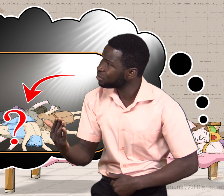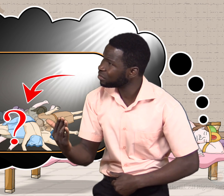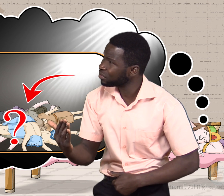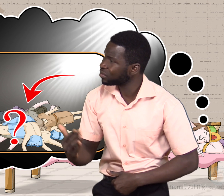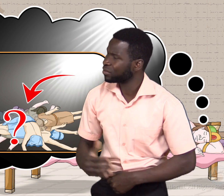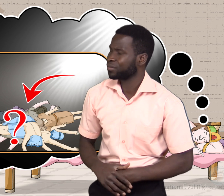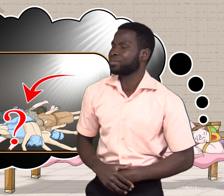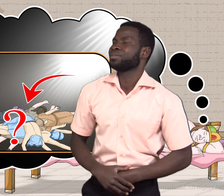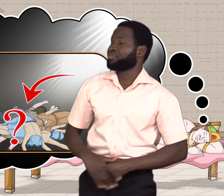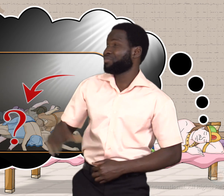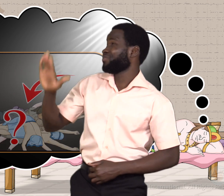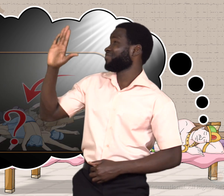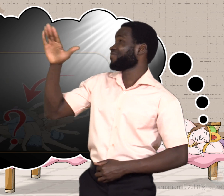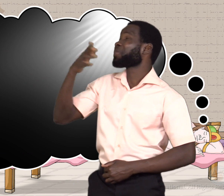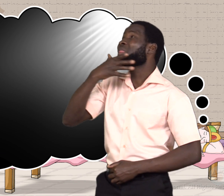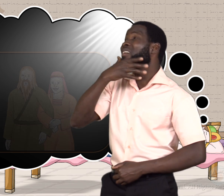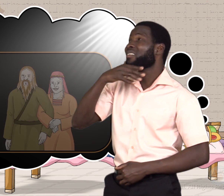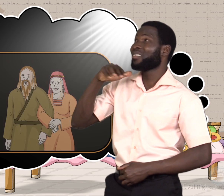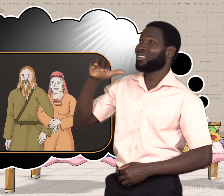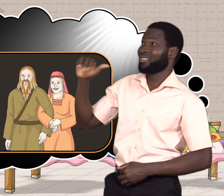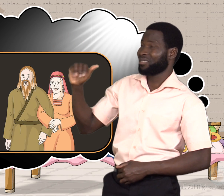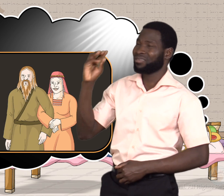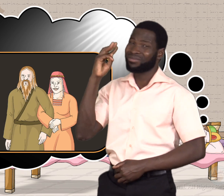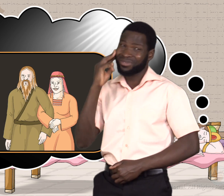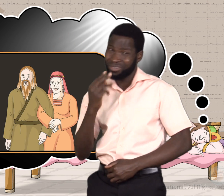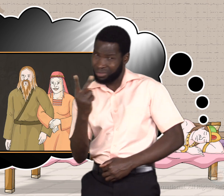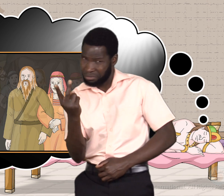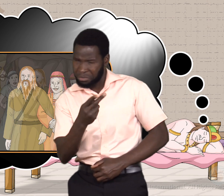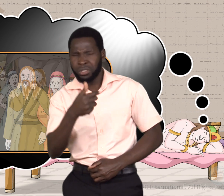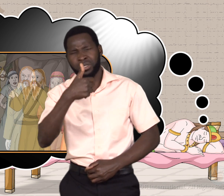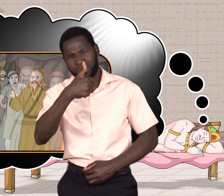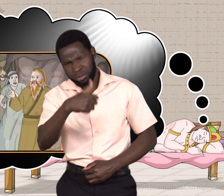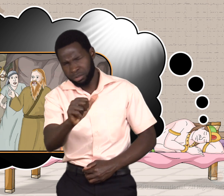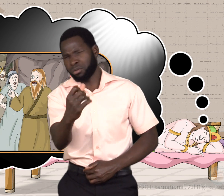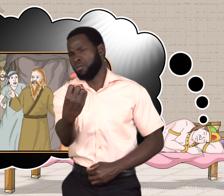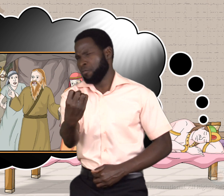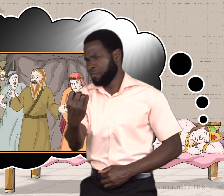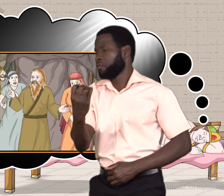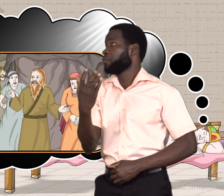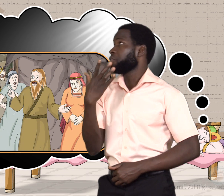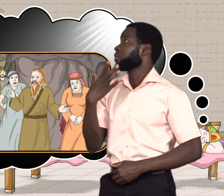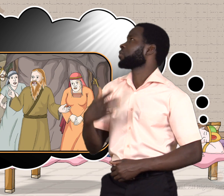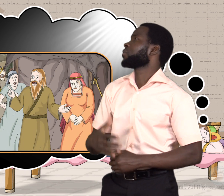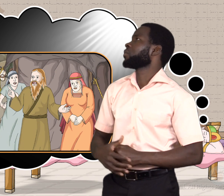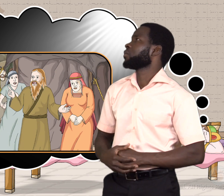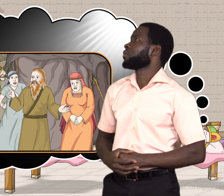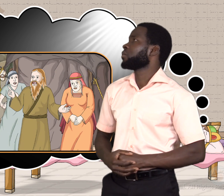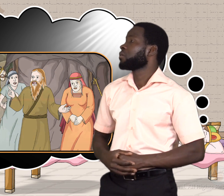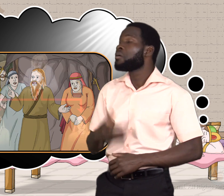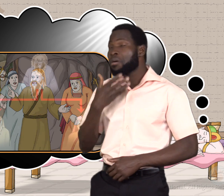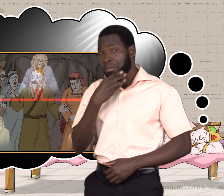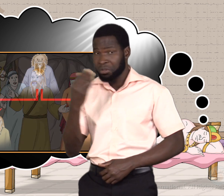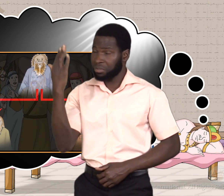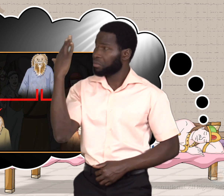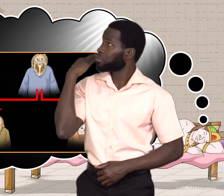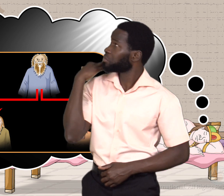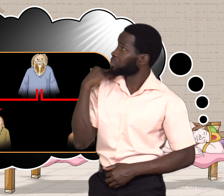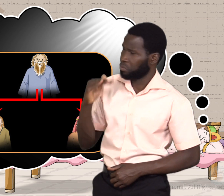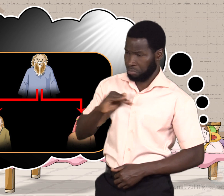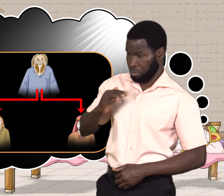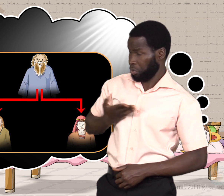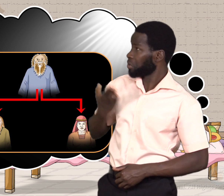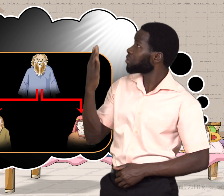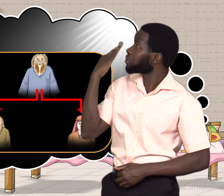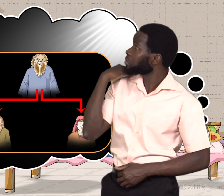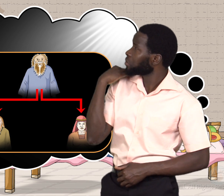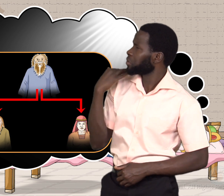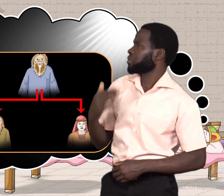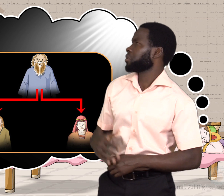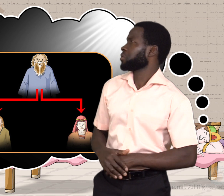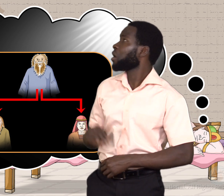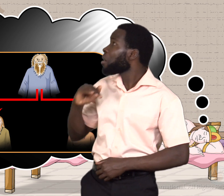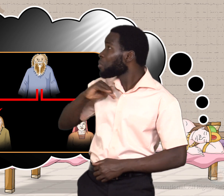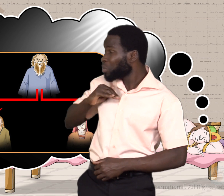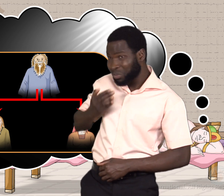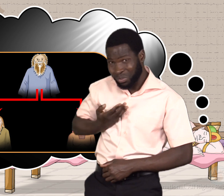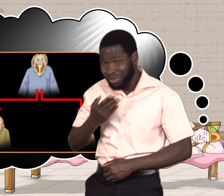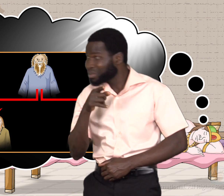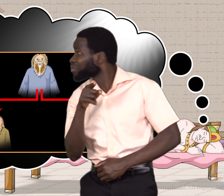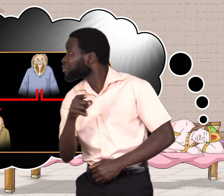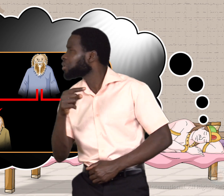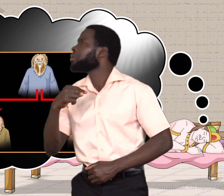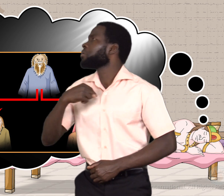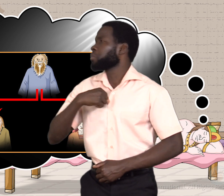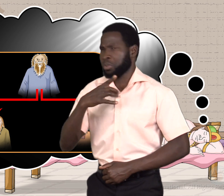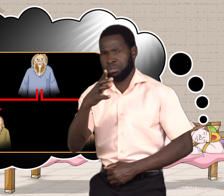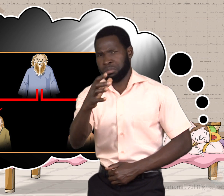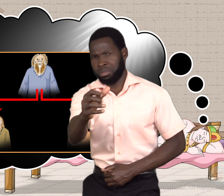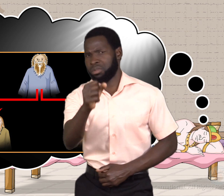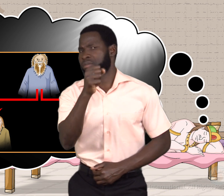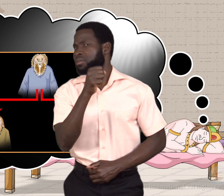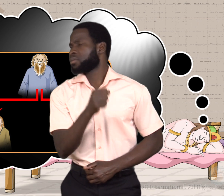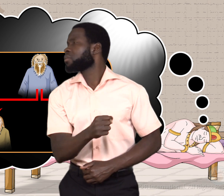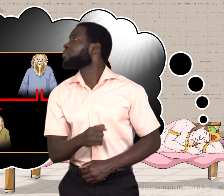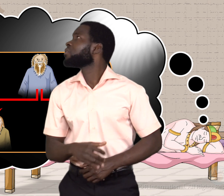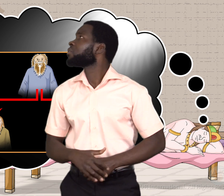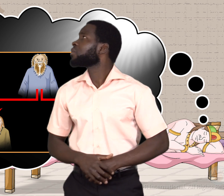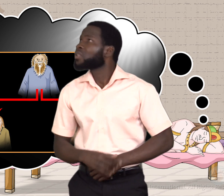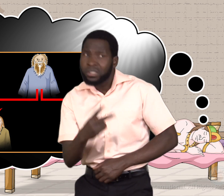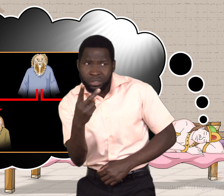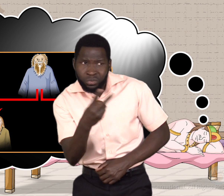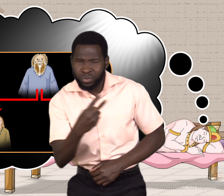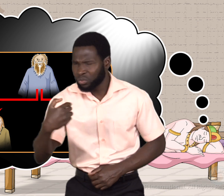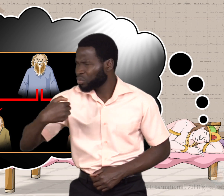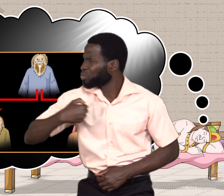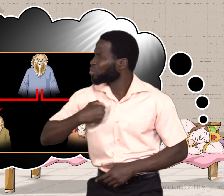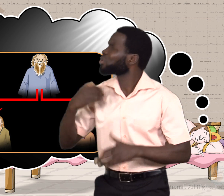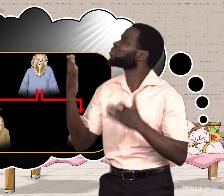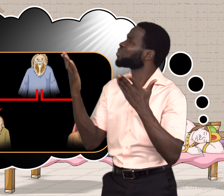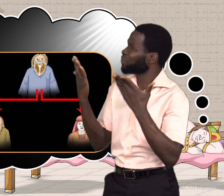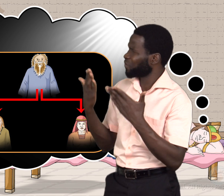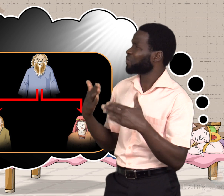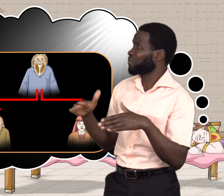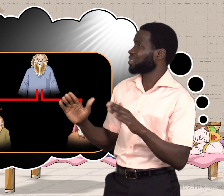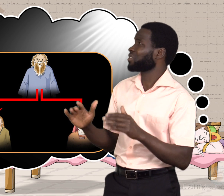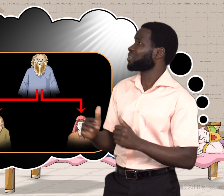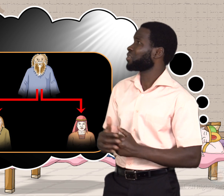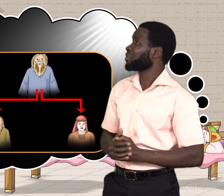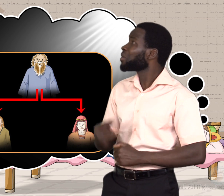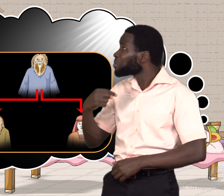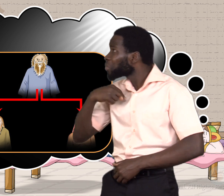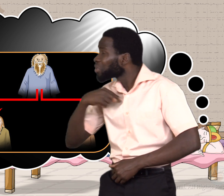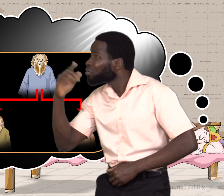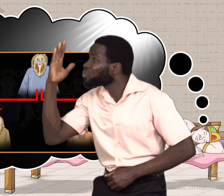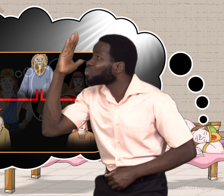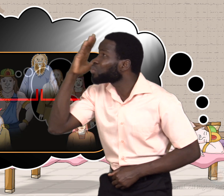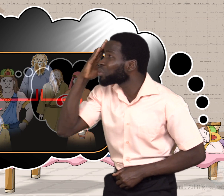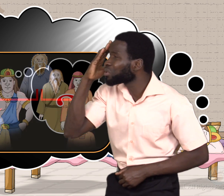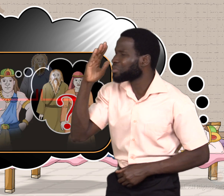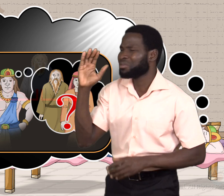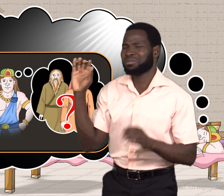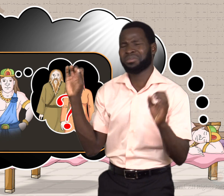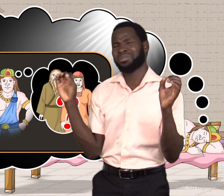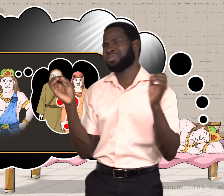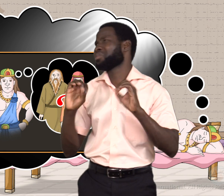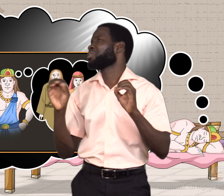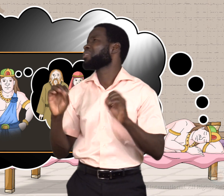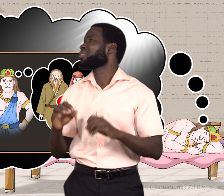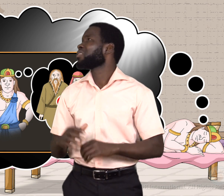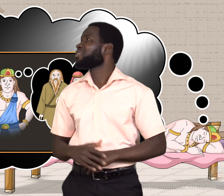I have done this in the integrity of my heart and the innocence of my hands.”